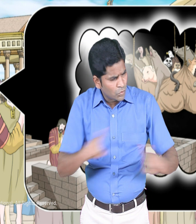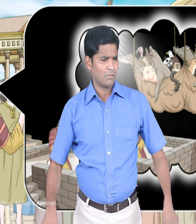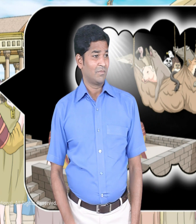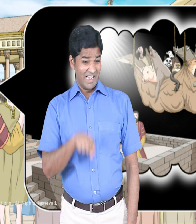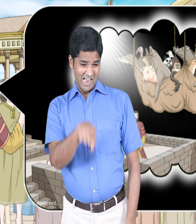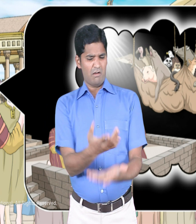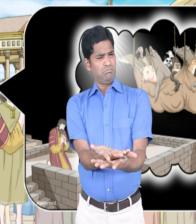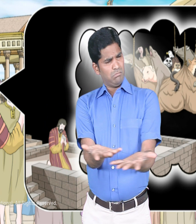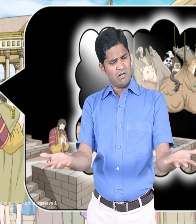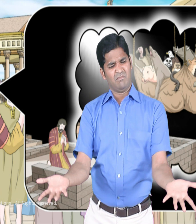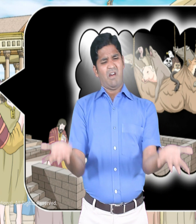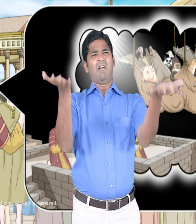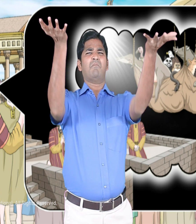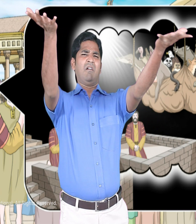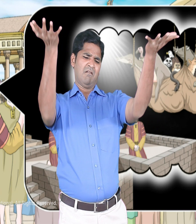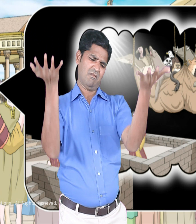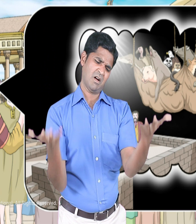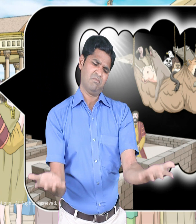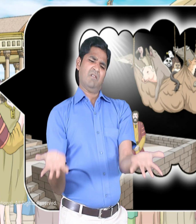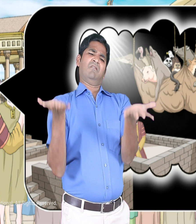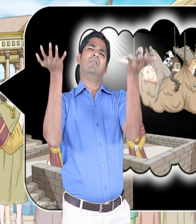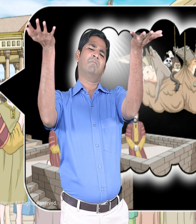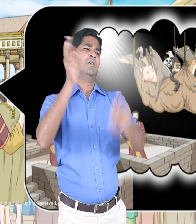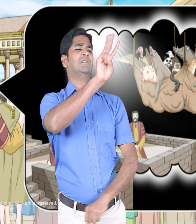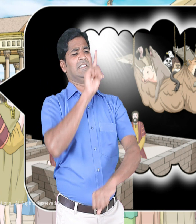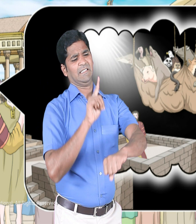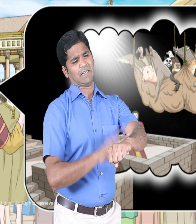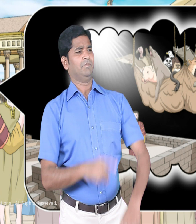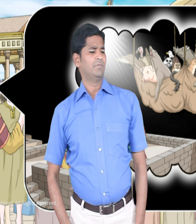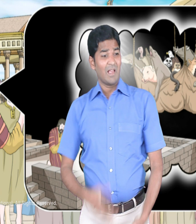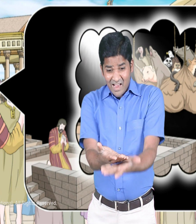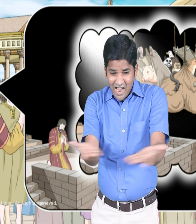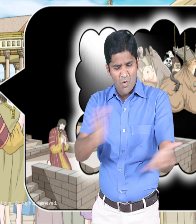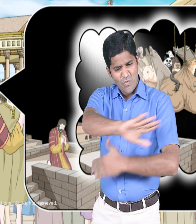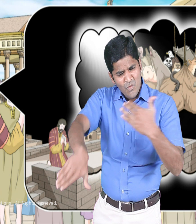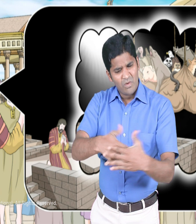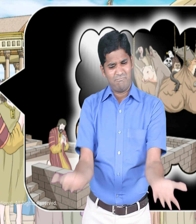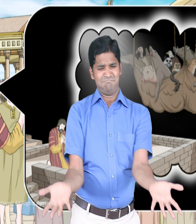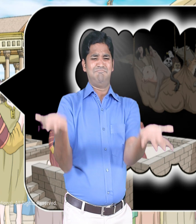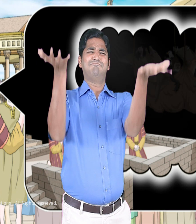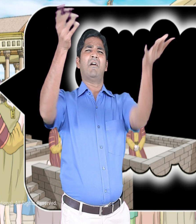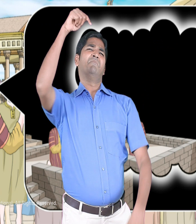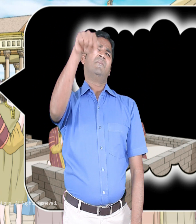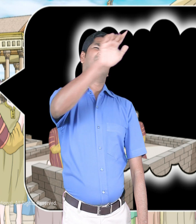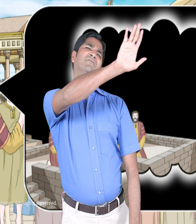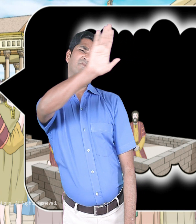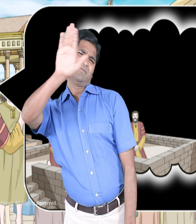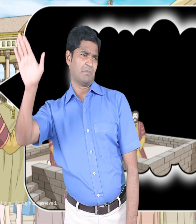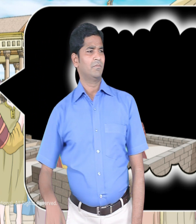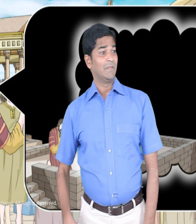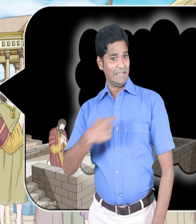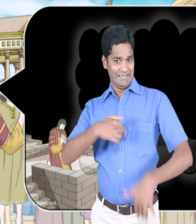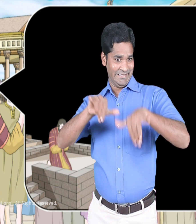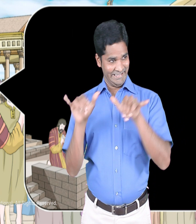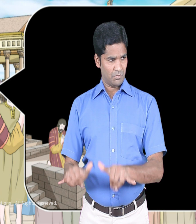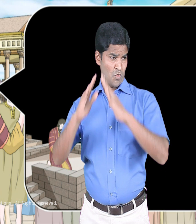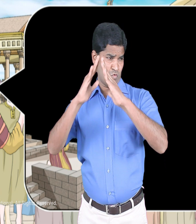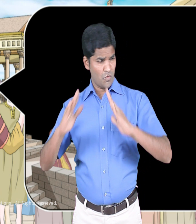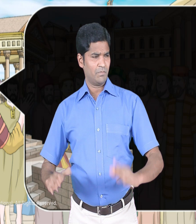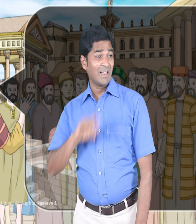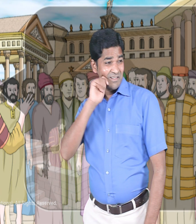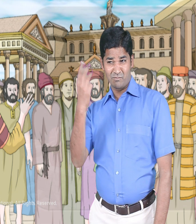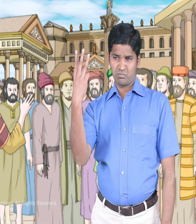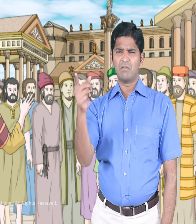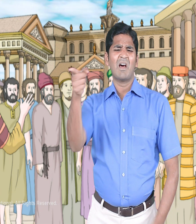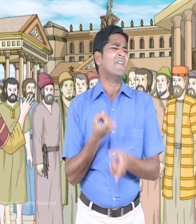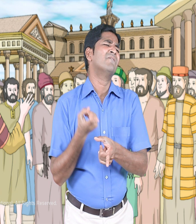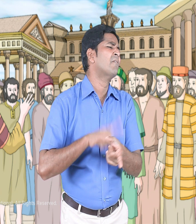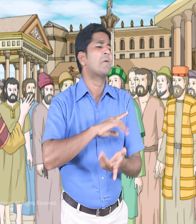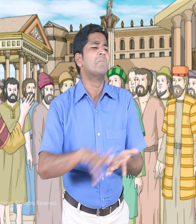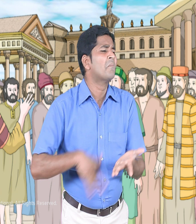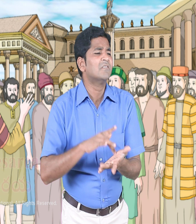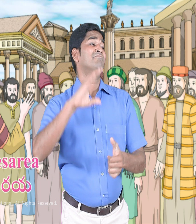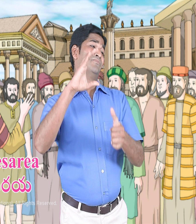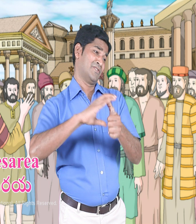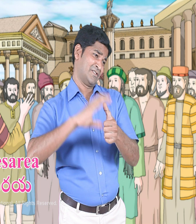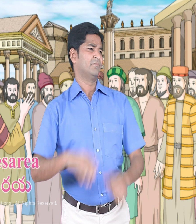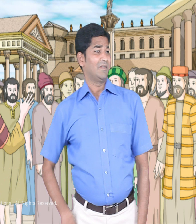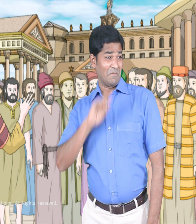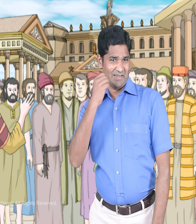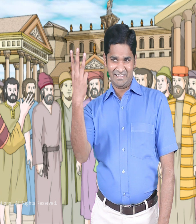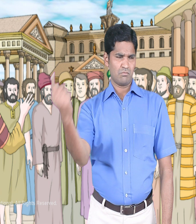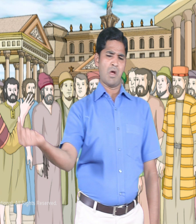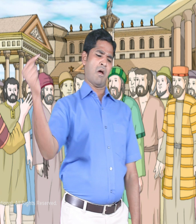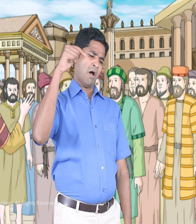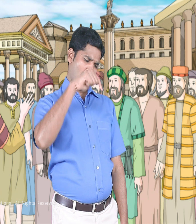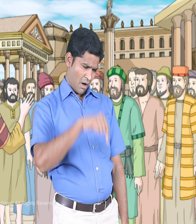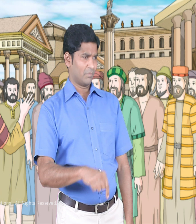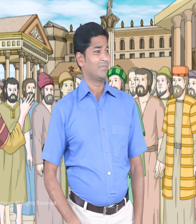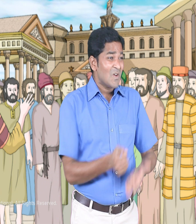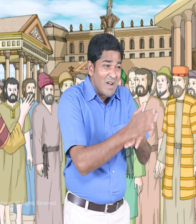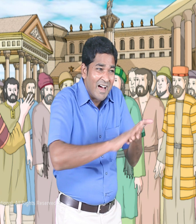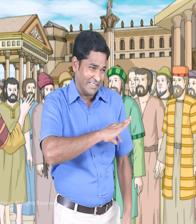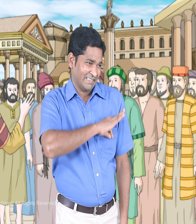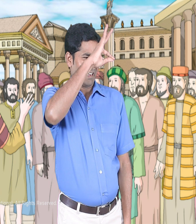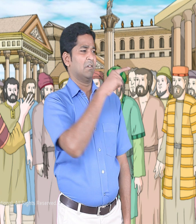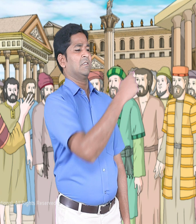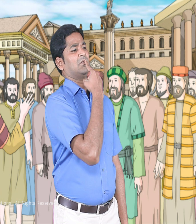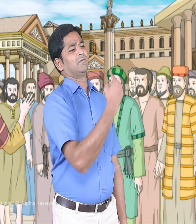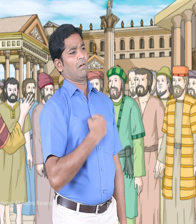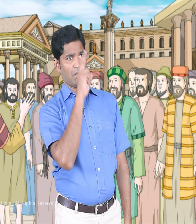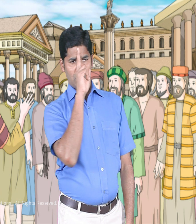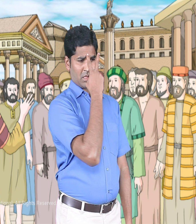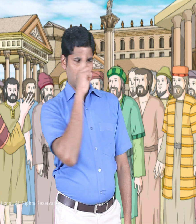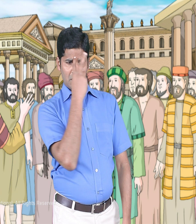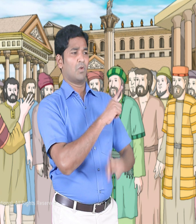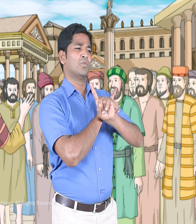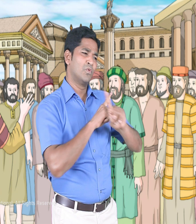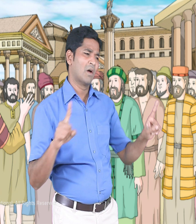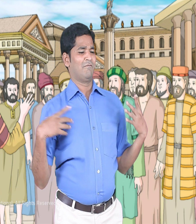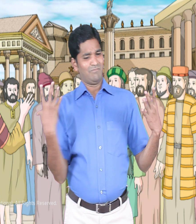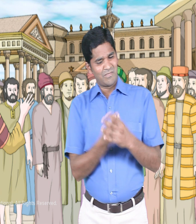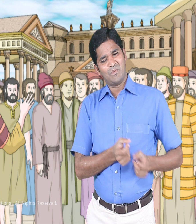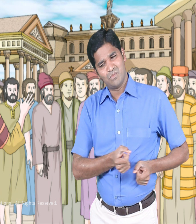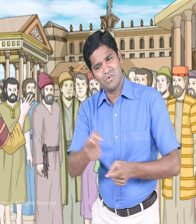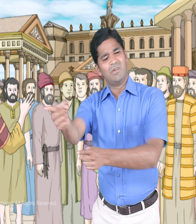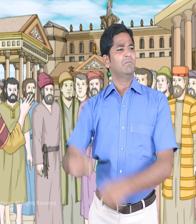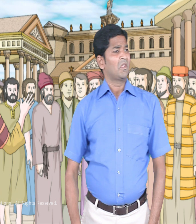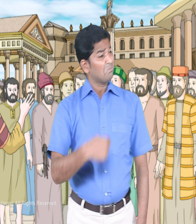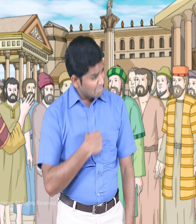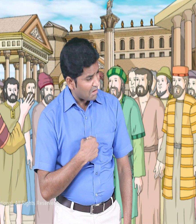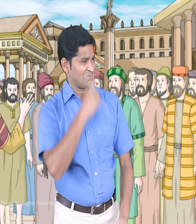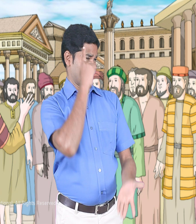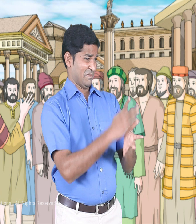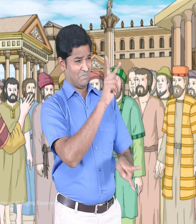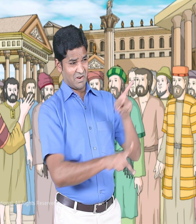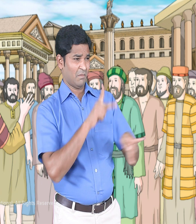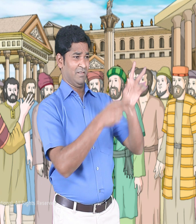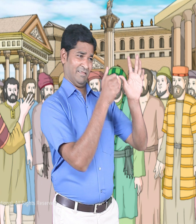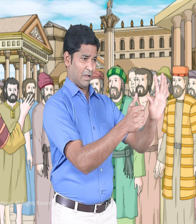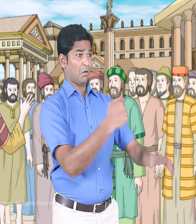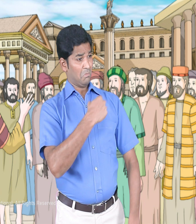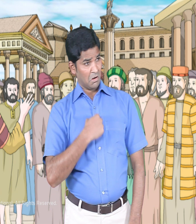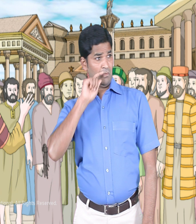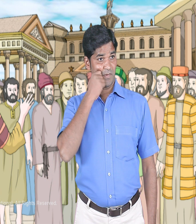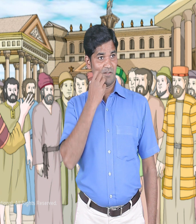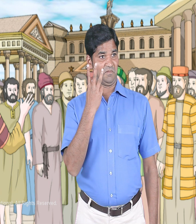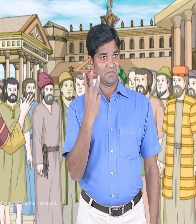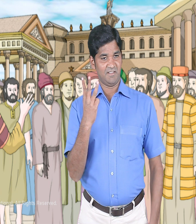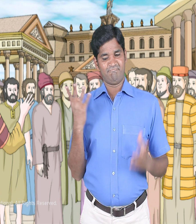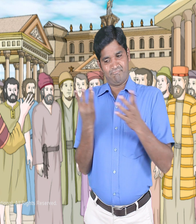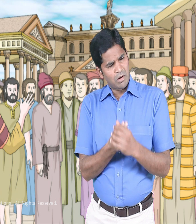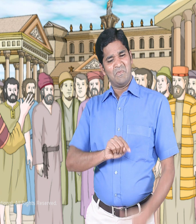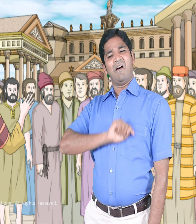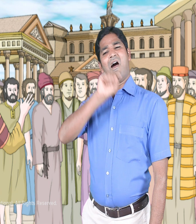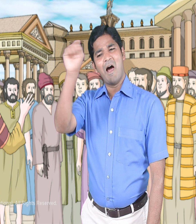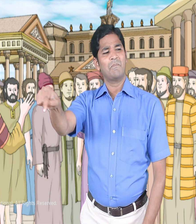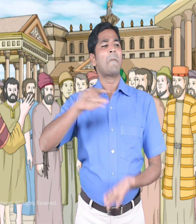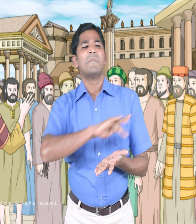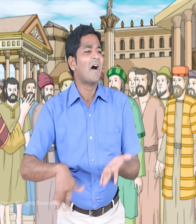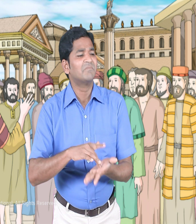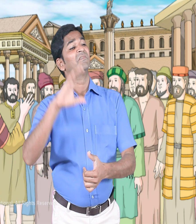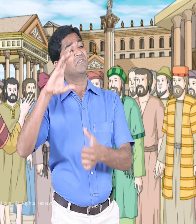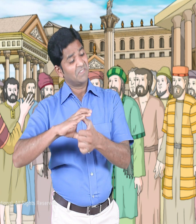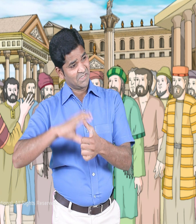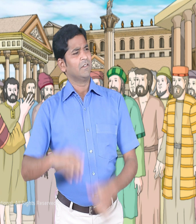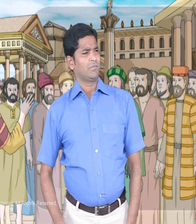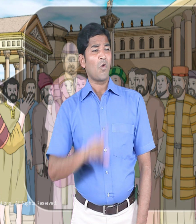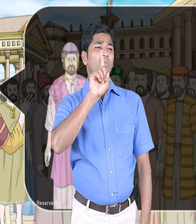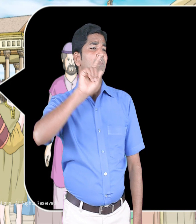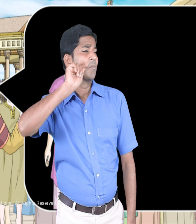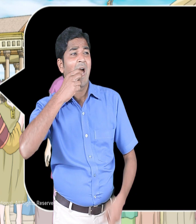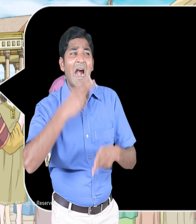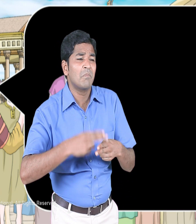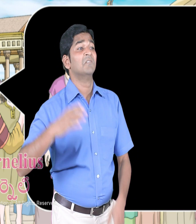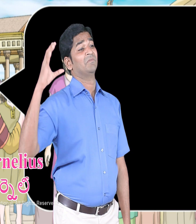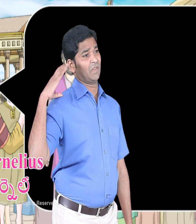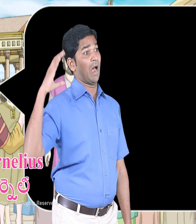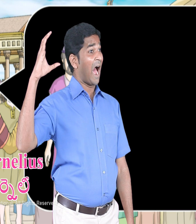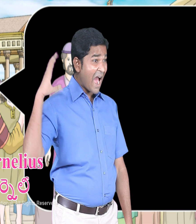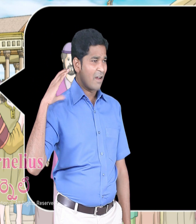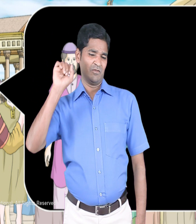This happened three times, and everything was drawn back up into heaven. Just then three men sent to me from Caesarea stopped at the house where I was staying. The Spirit told me to accompany them without hesitation.